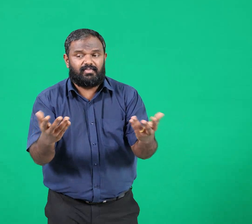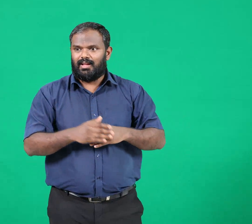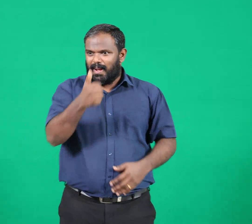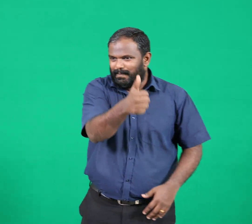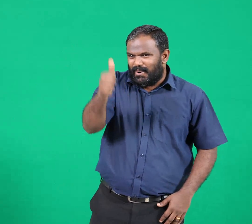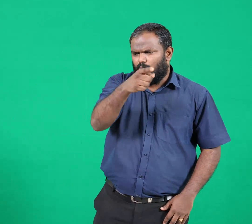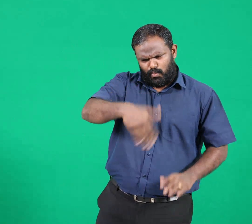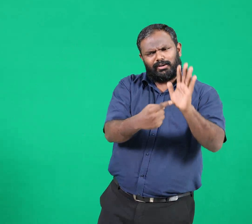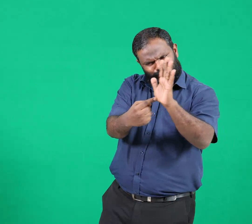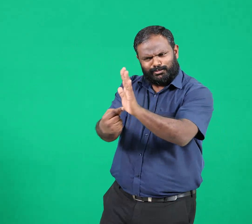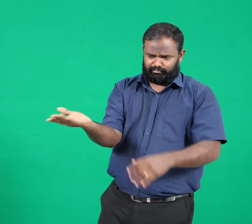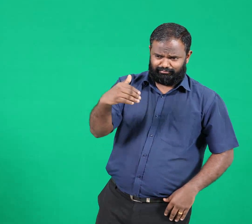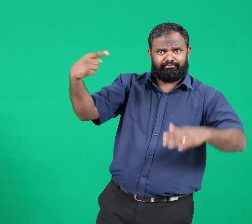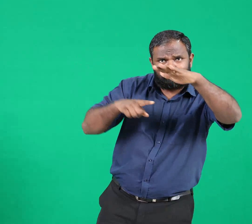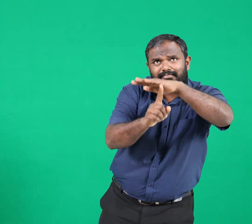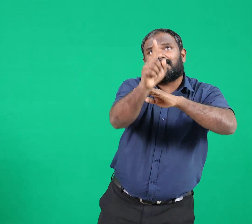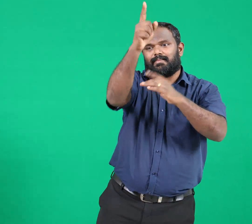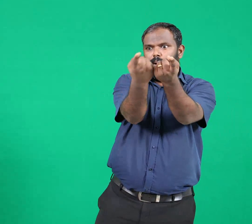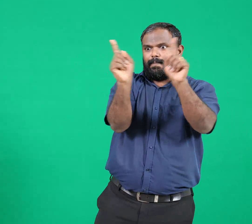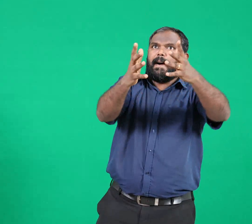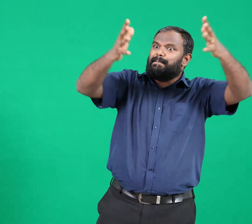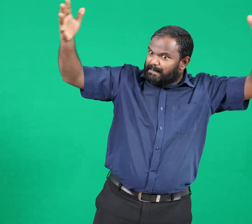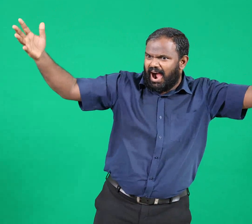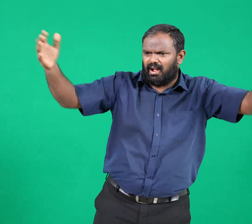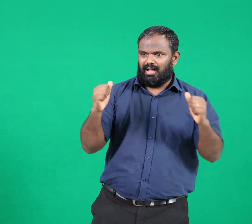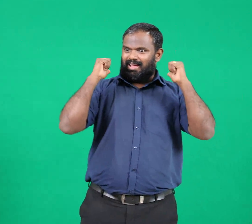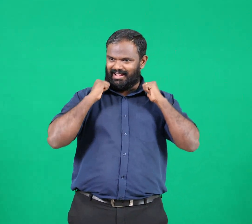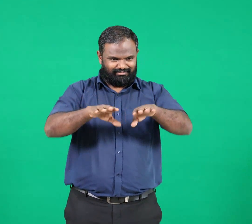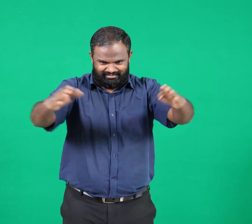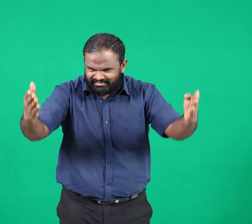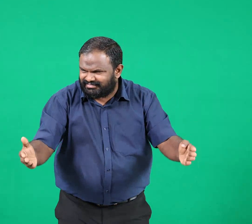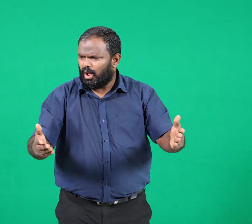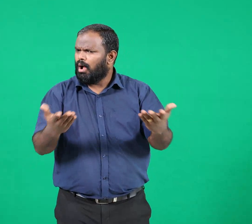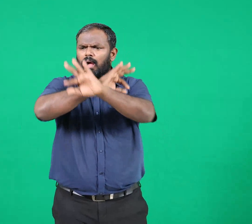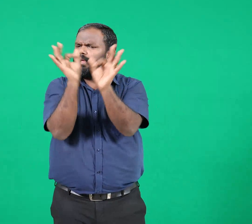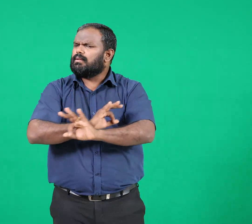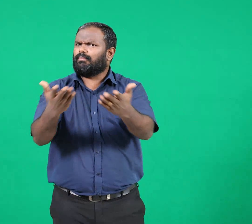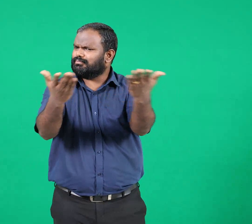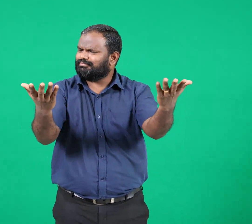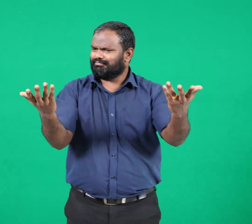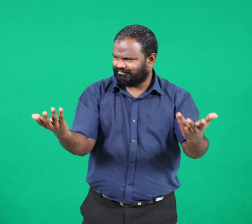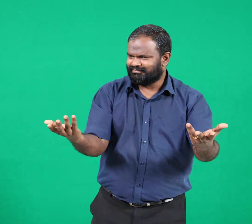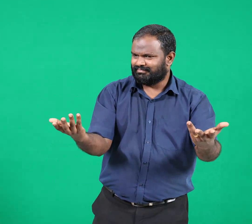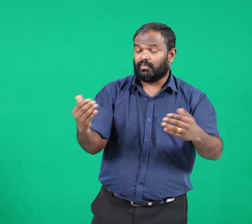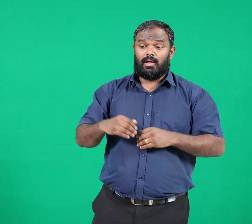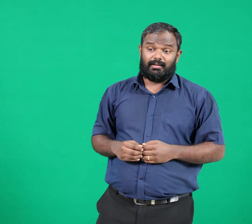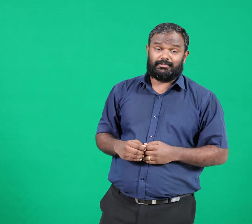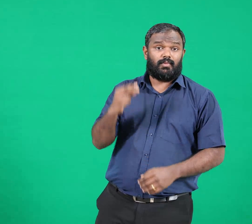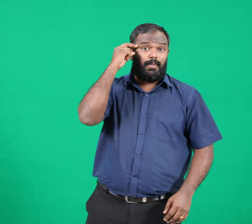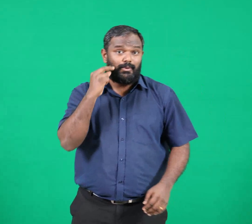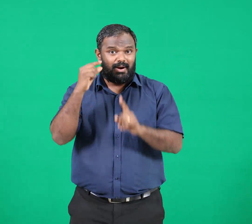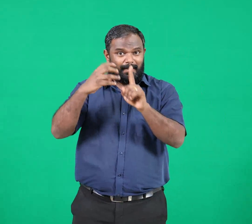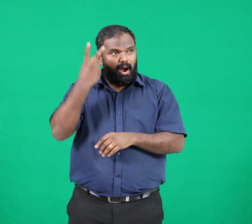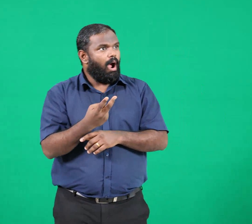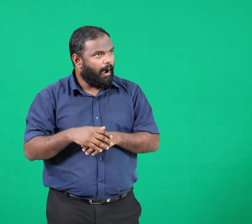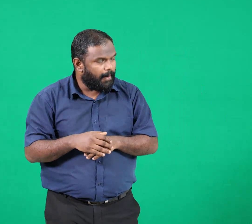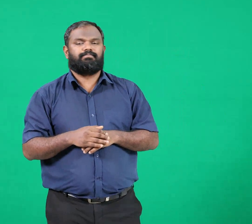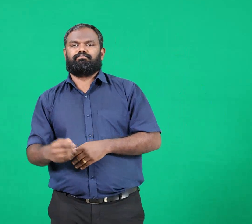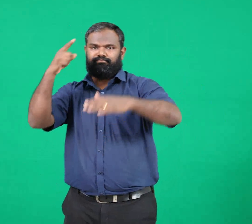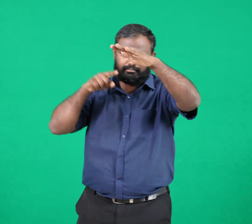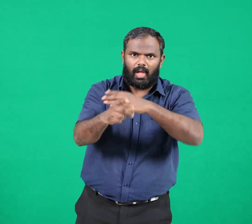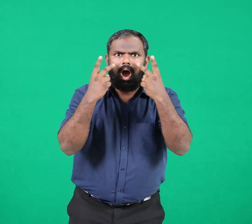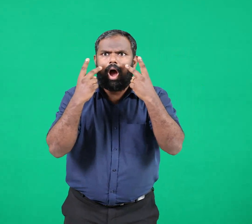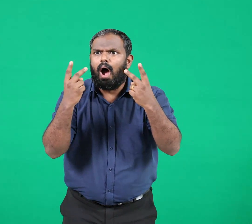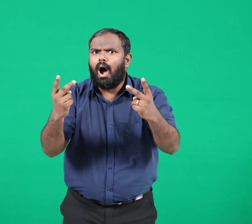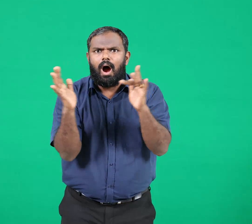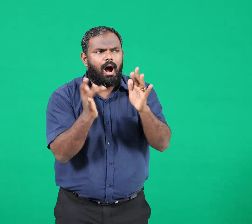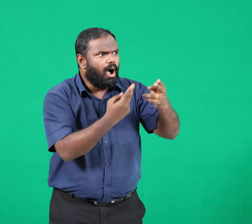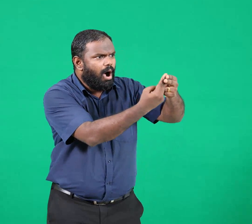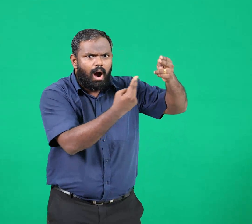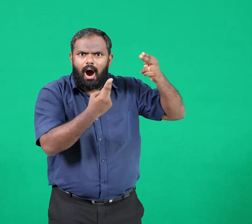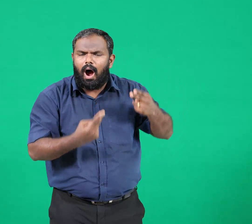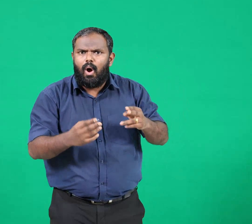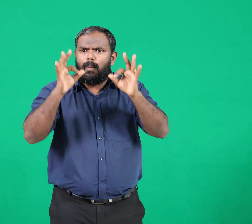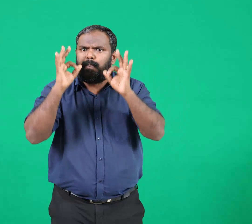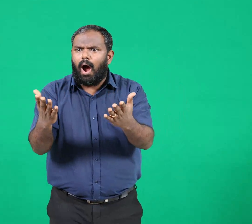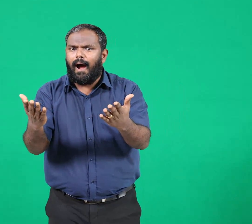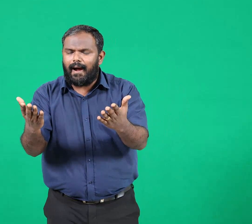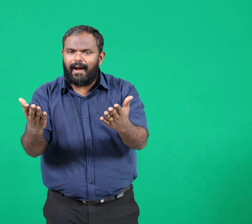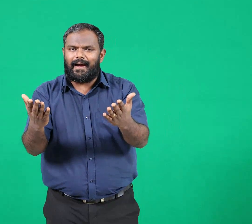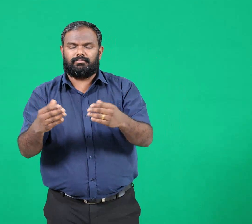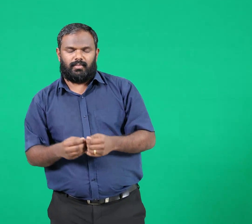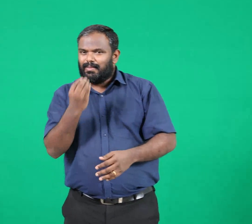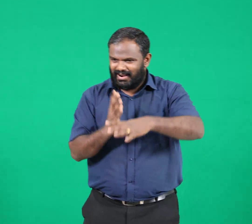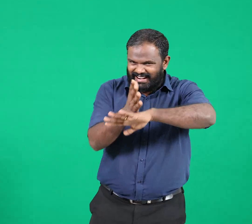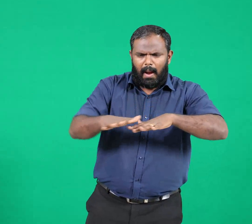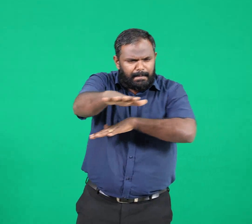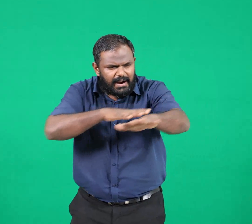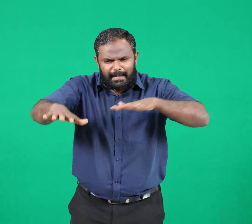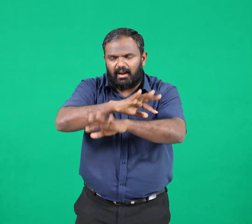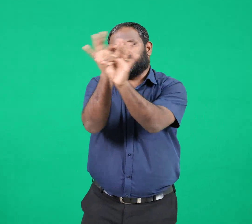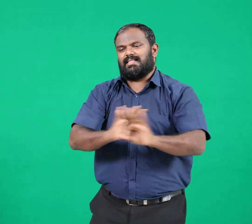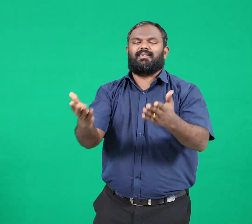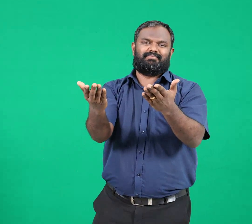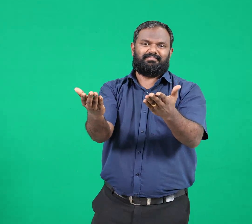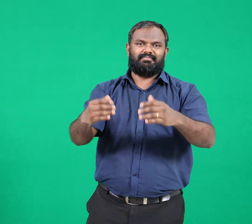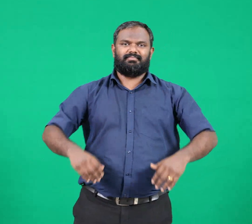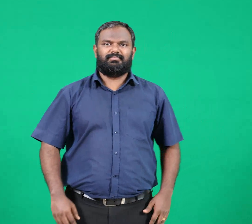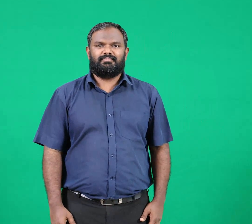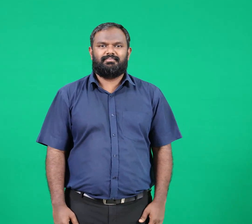And he will show you a large upper room, already furnished. Make preparations there." So they went and found it just as Jesus had told them.